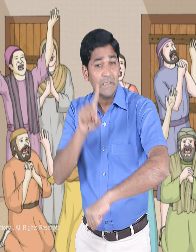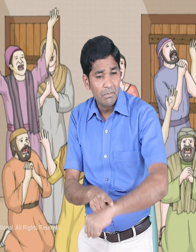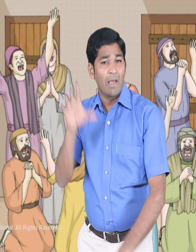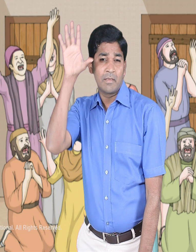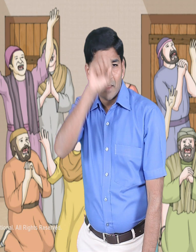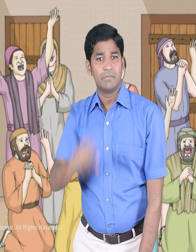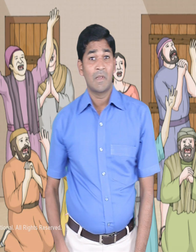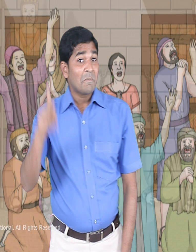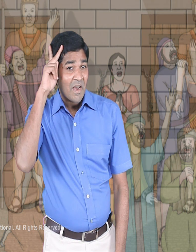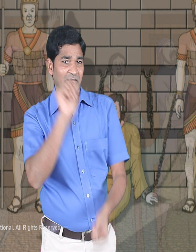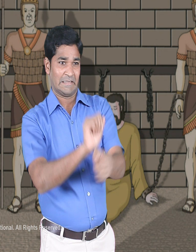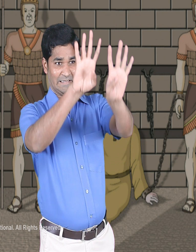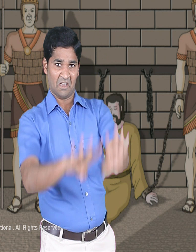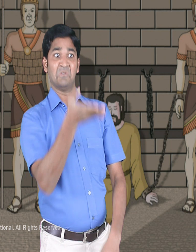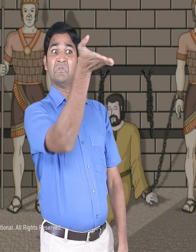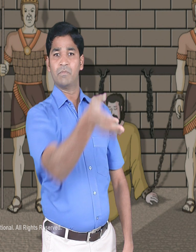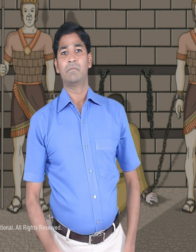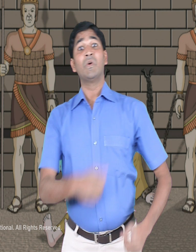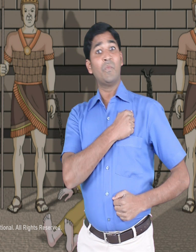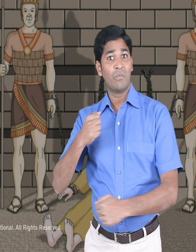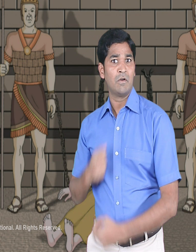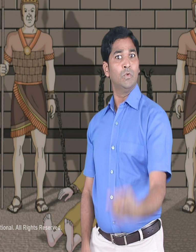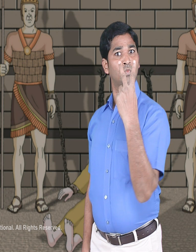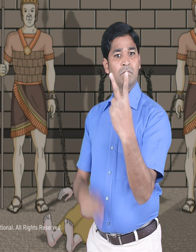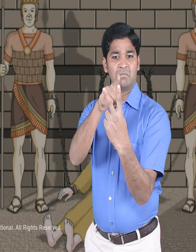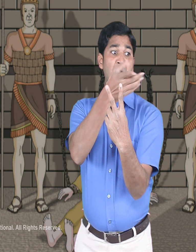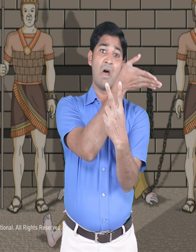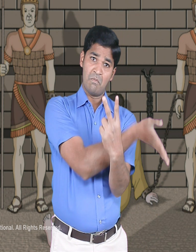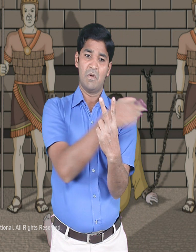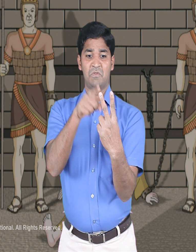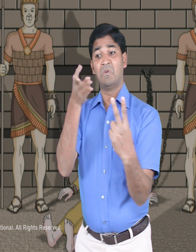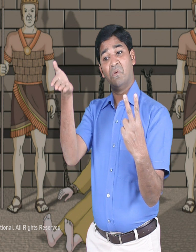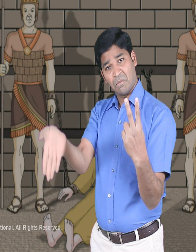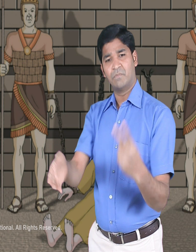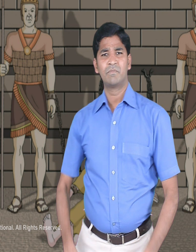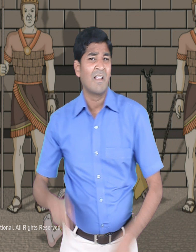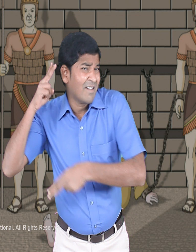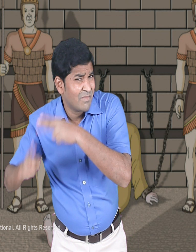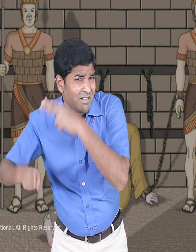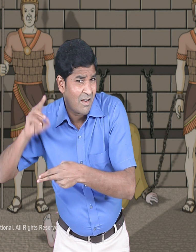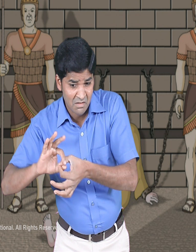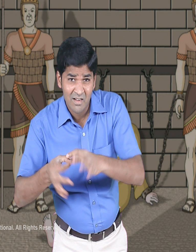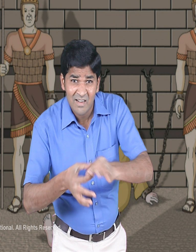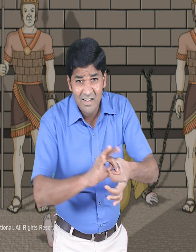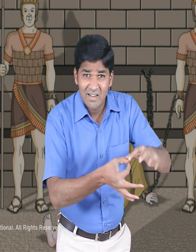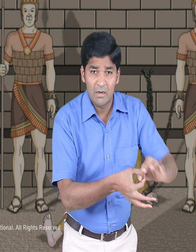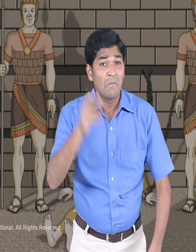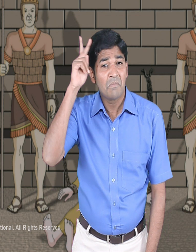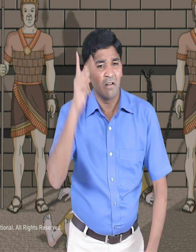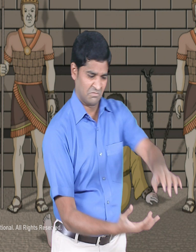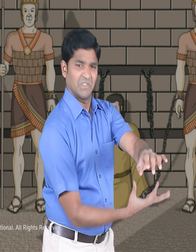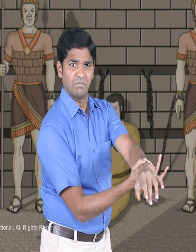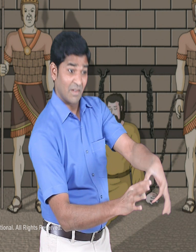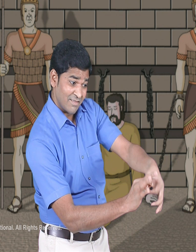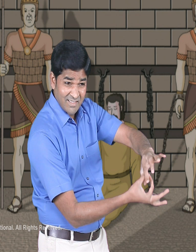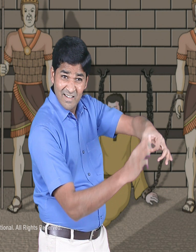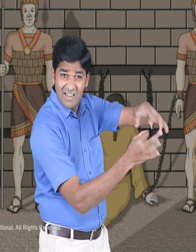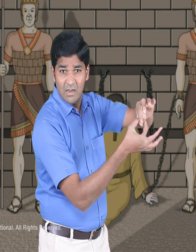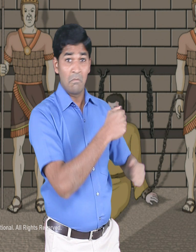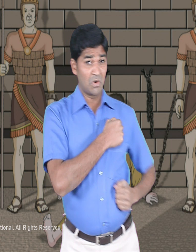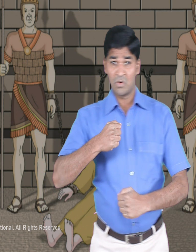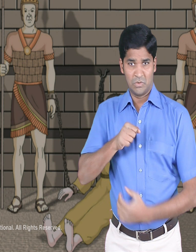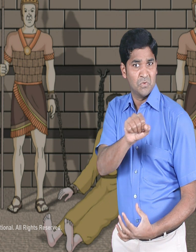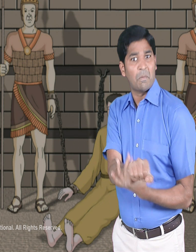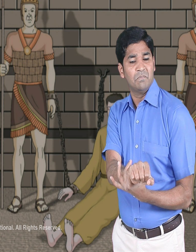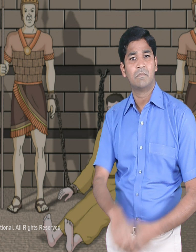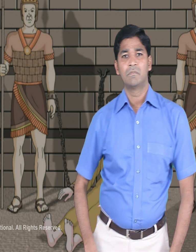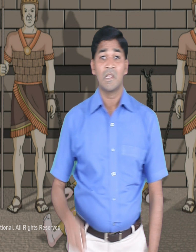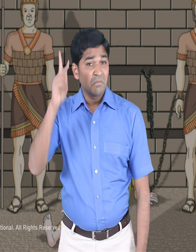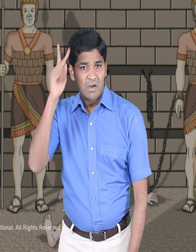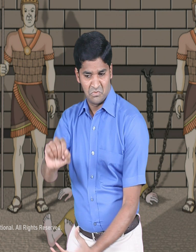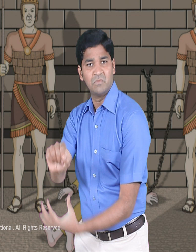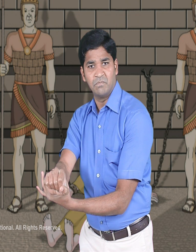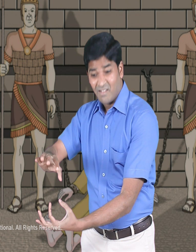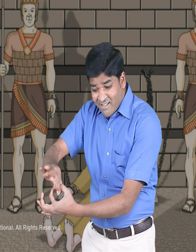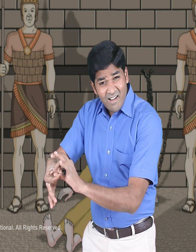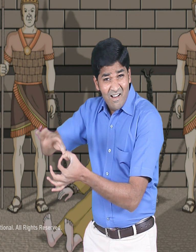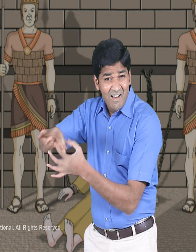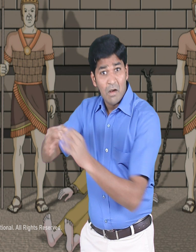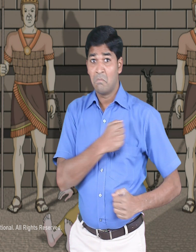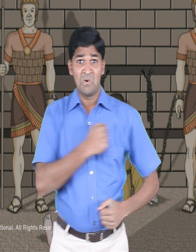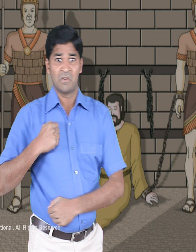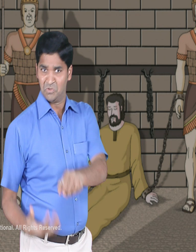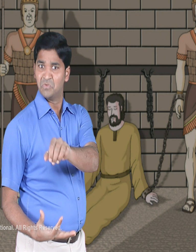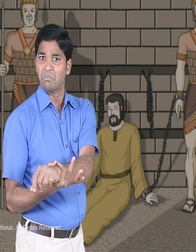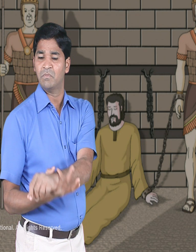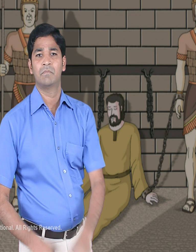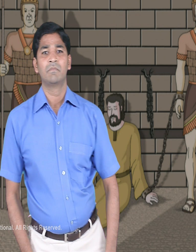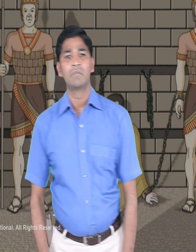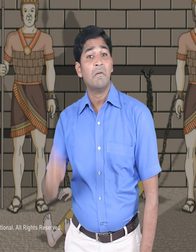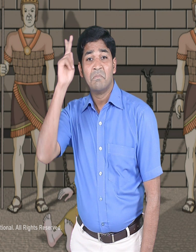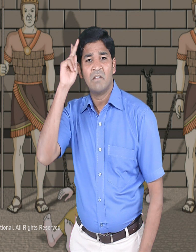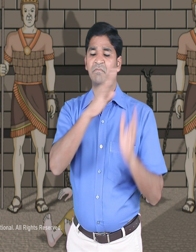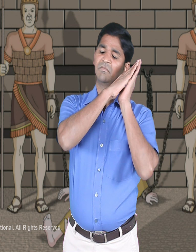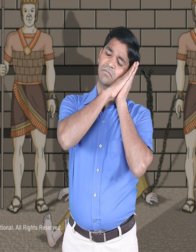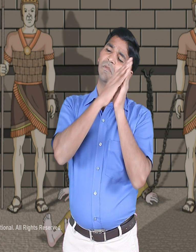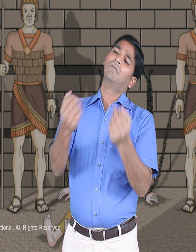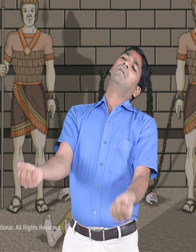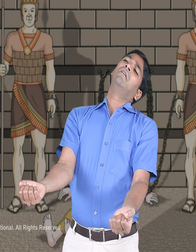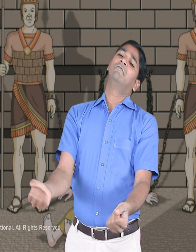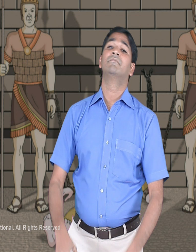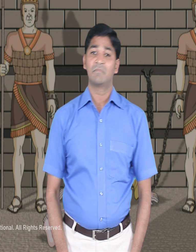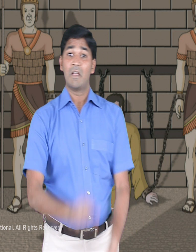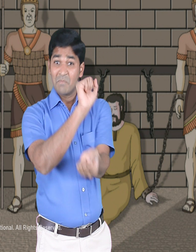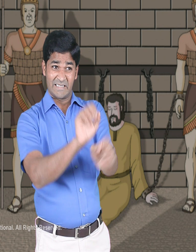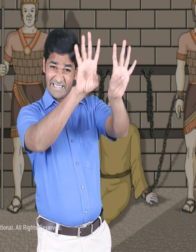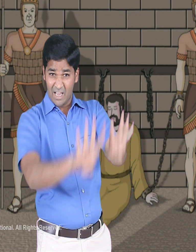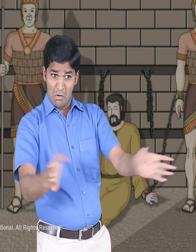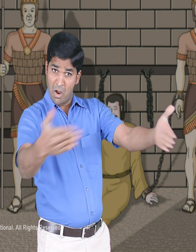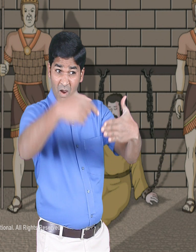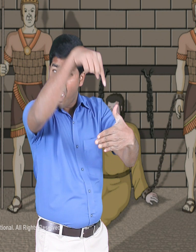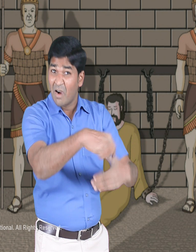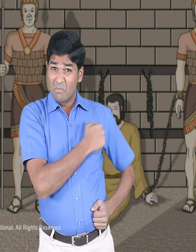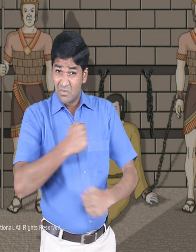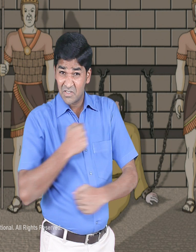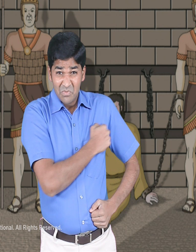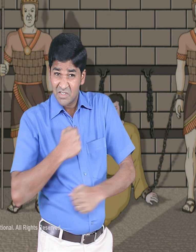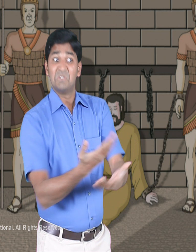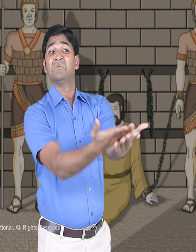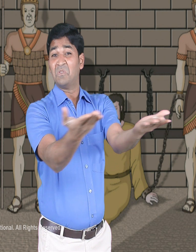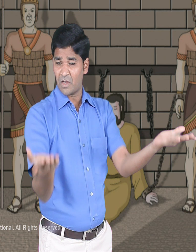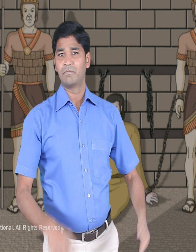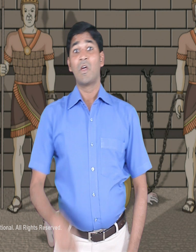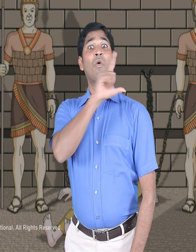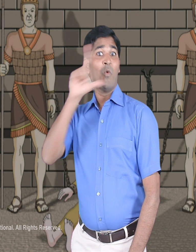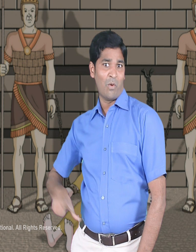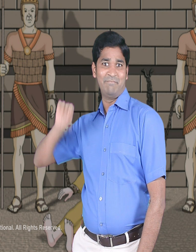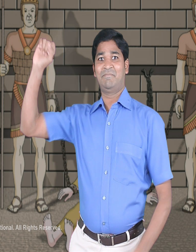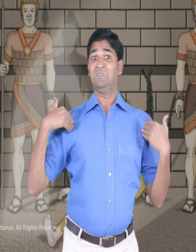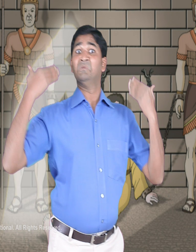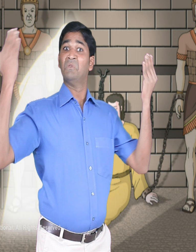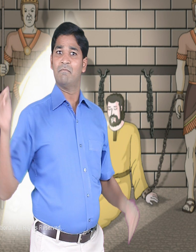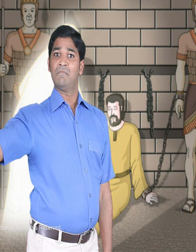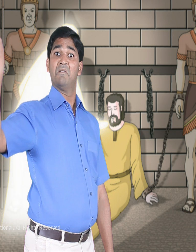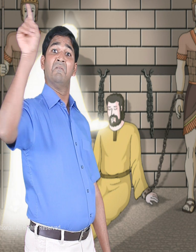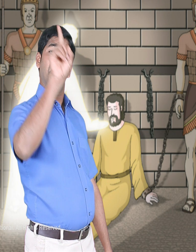On the night before Herod was to bring him to trial, Peter was sleeping between two soldiers, bound with two chains, with sentries standing guard at the entrance to the prison.